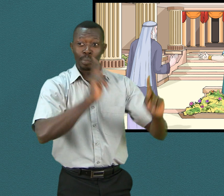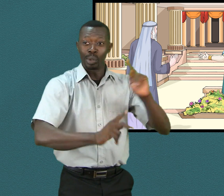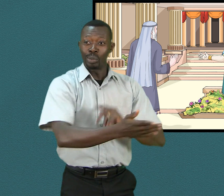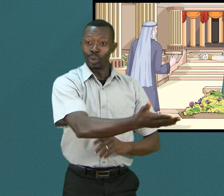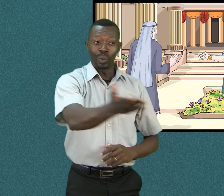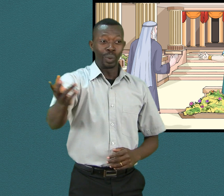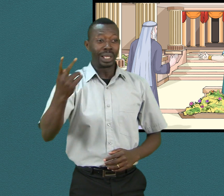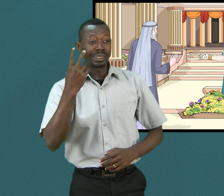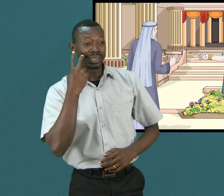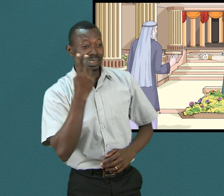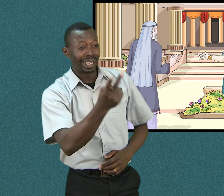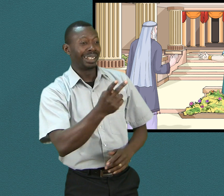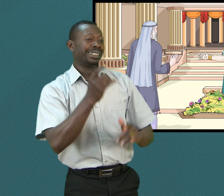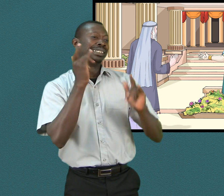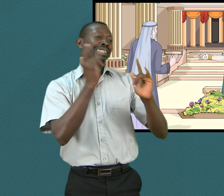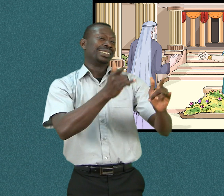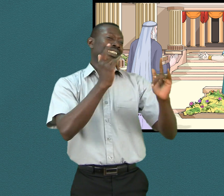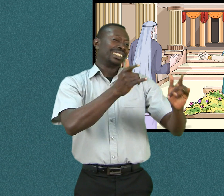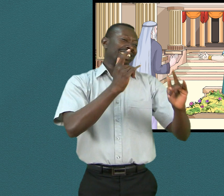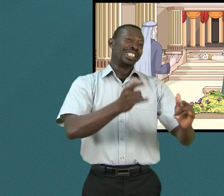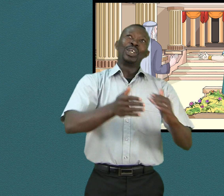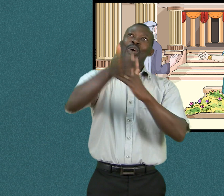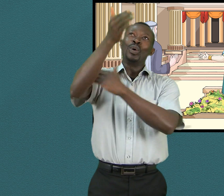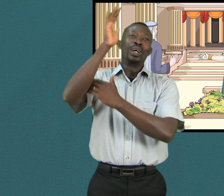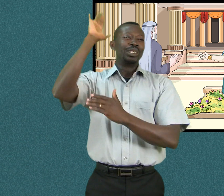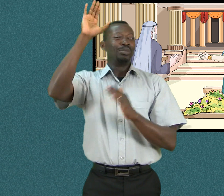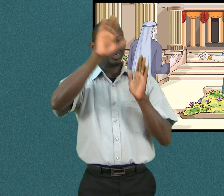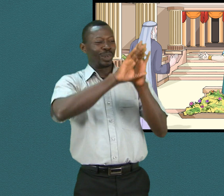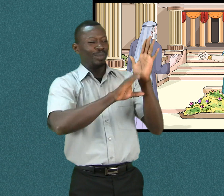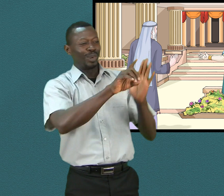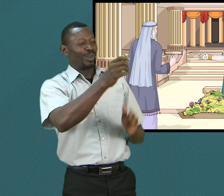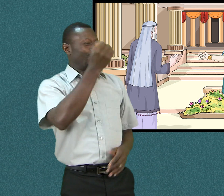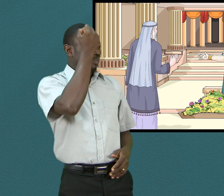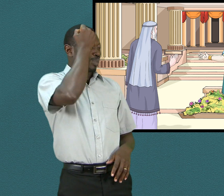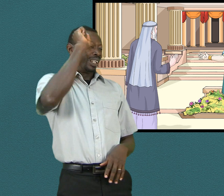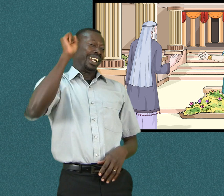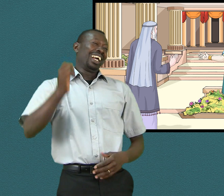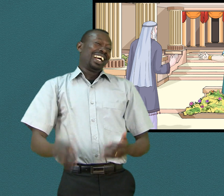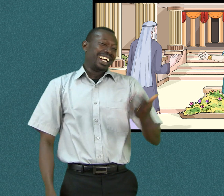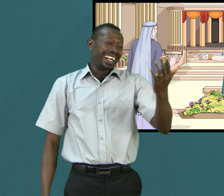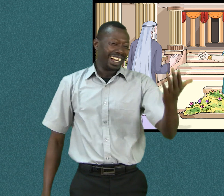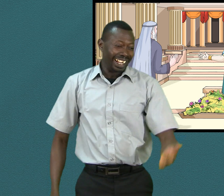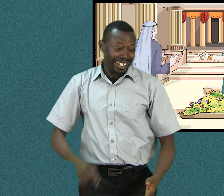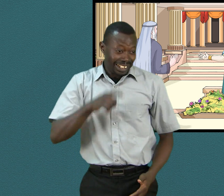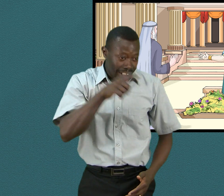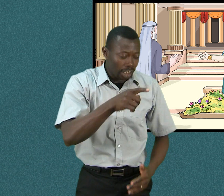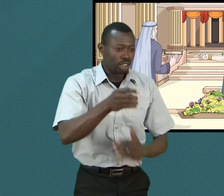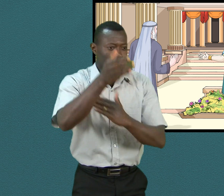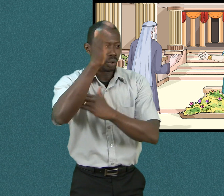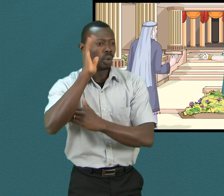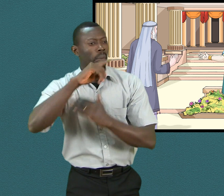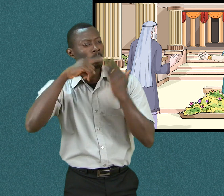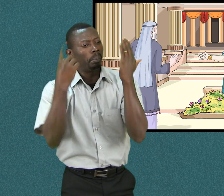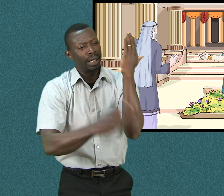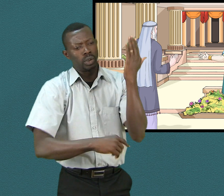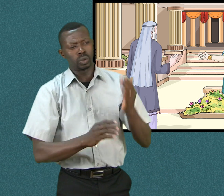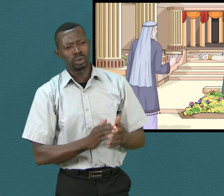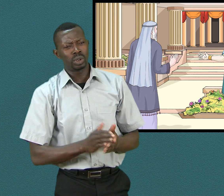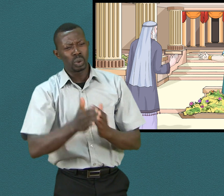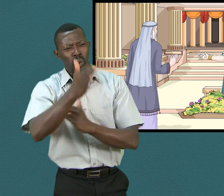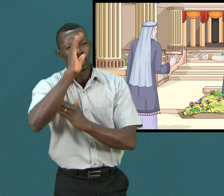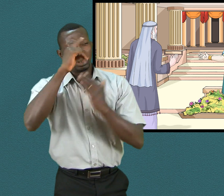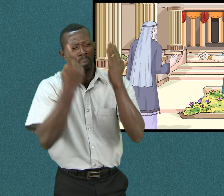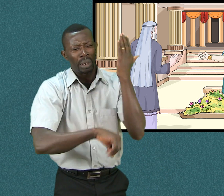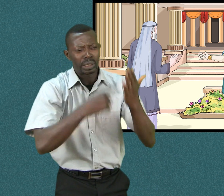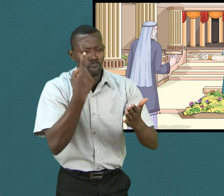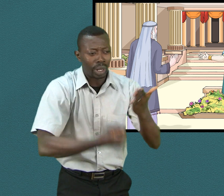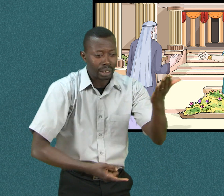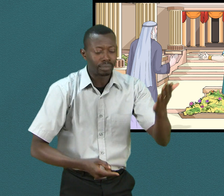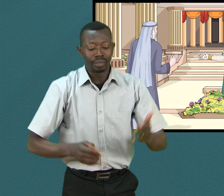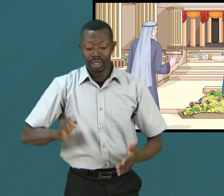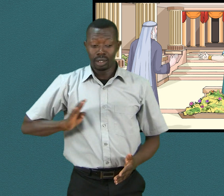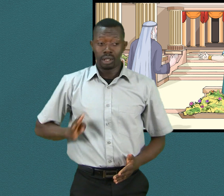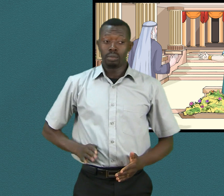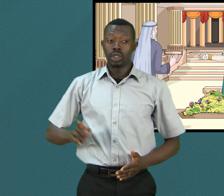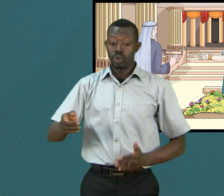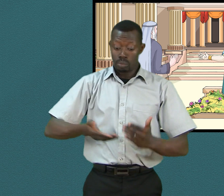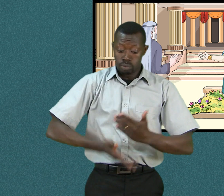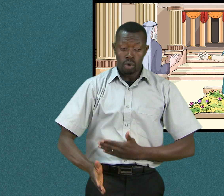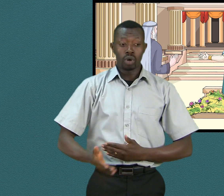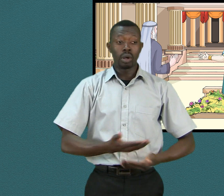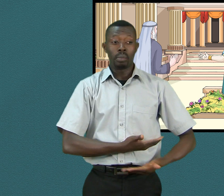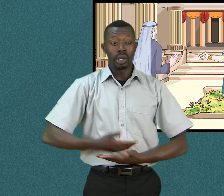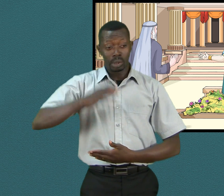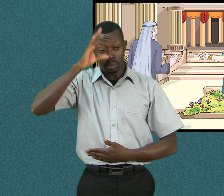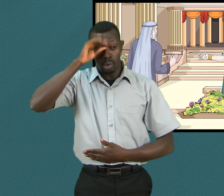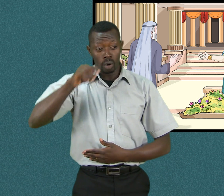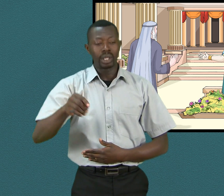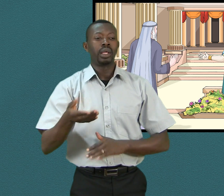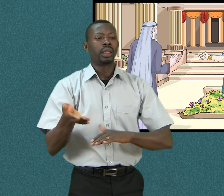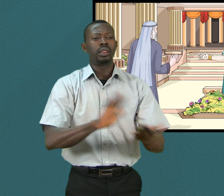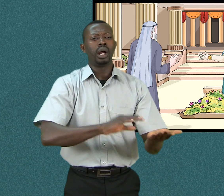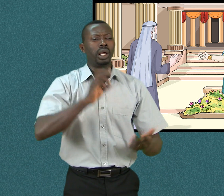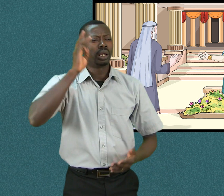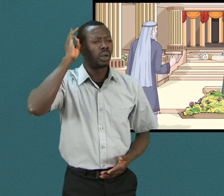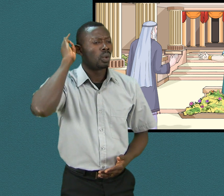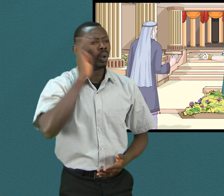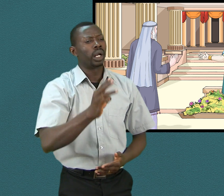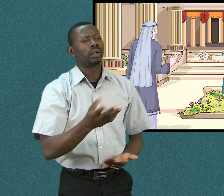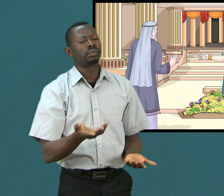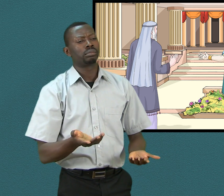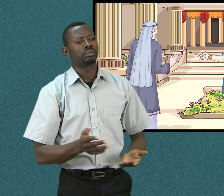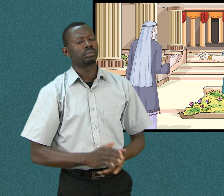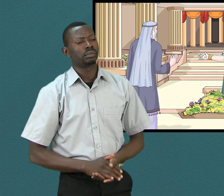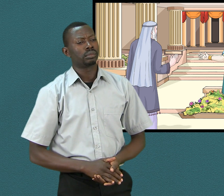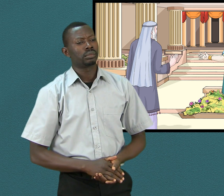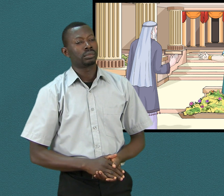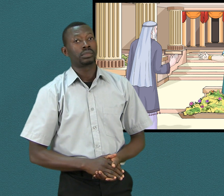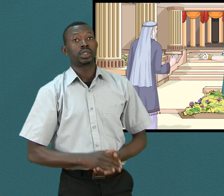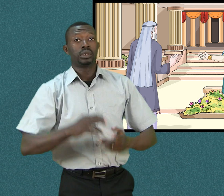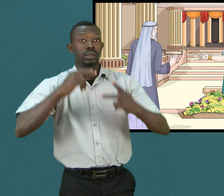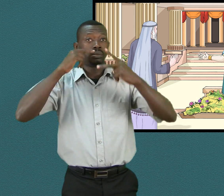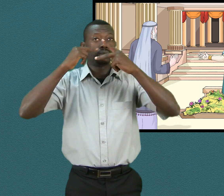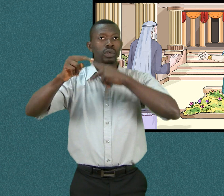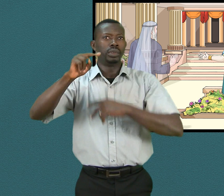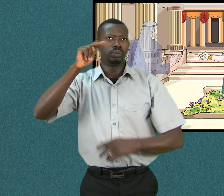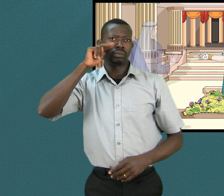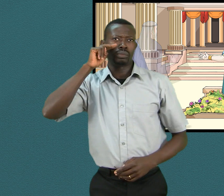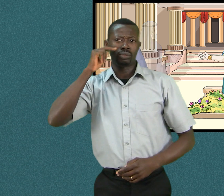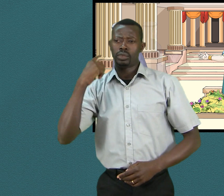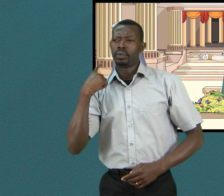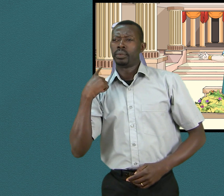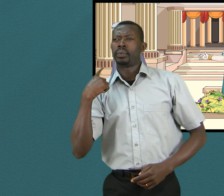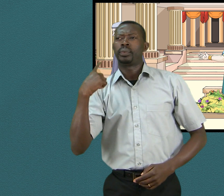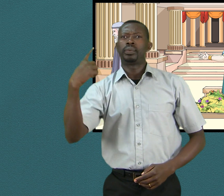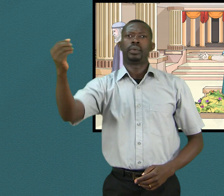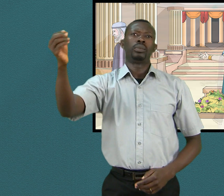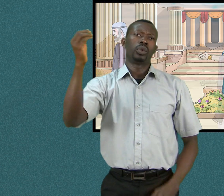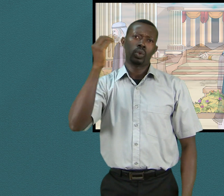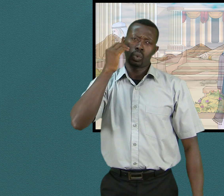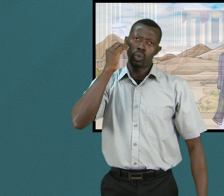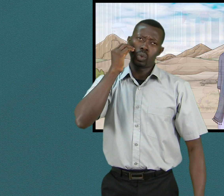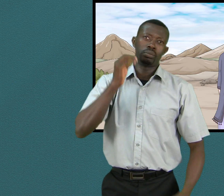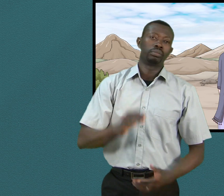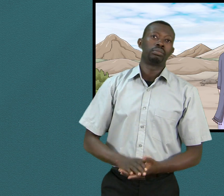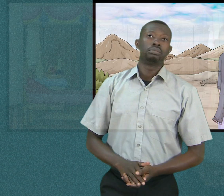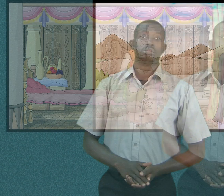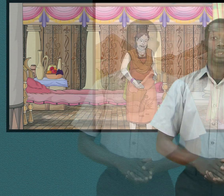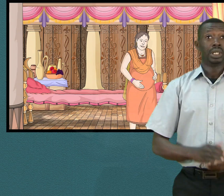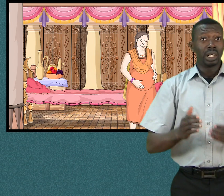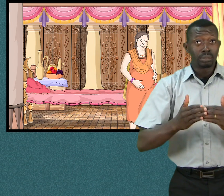“You will not die. Nevertheless, because by this deed you have shown utter contempt for the word of the LORD, the son born to you will surely die.”